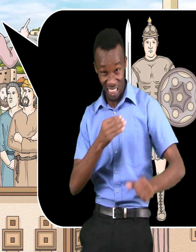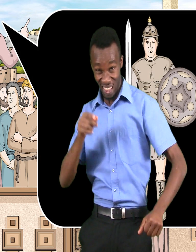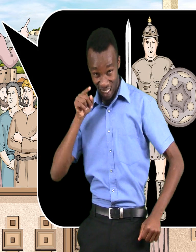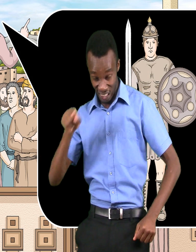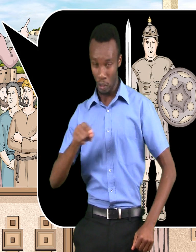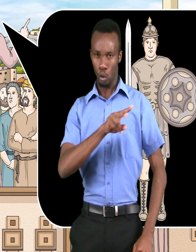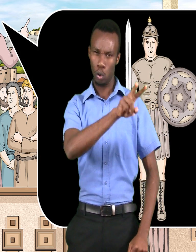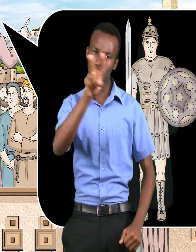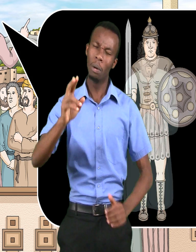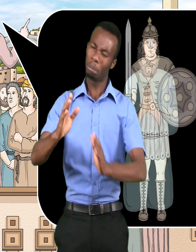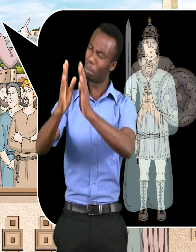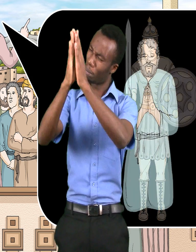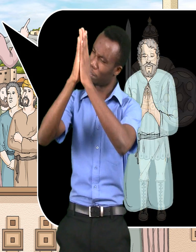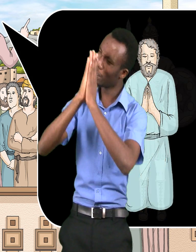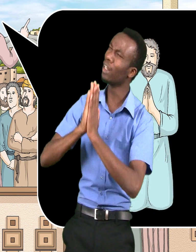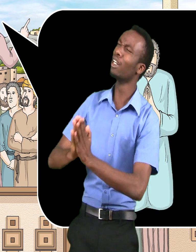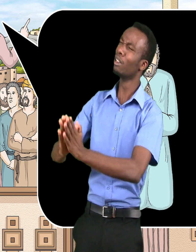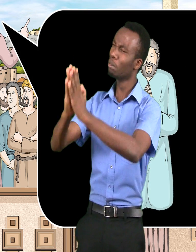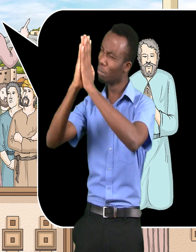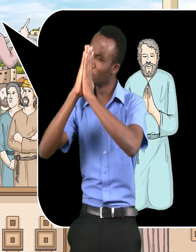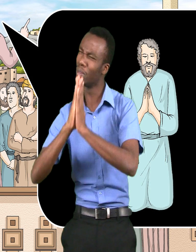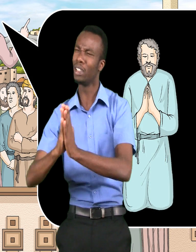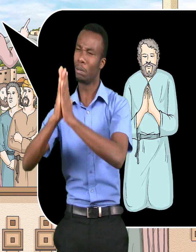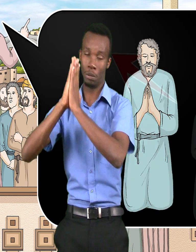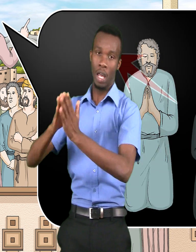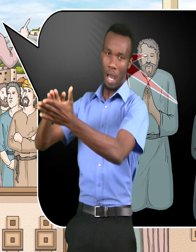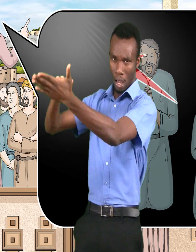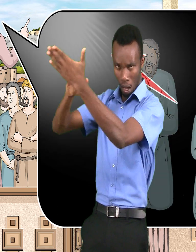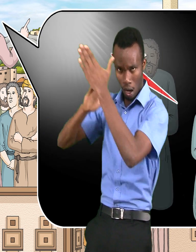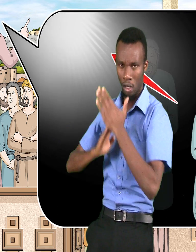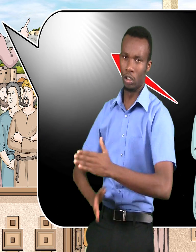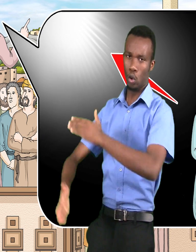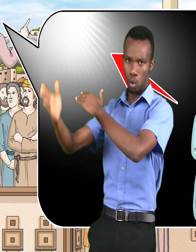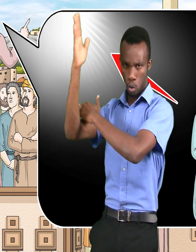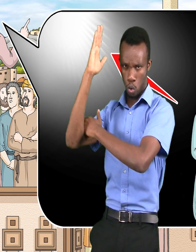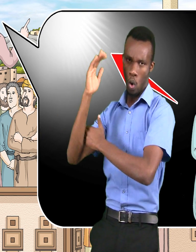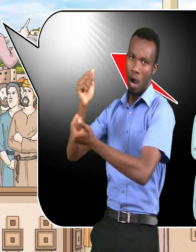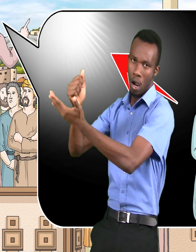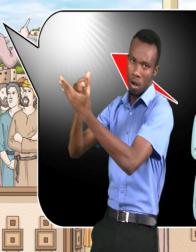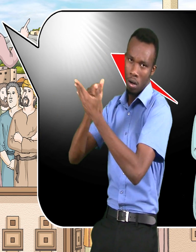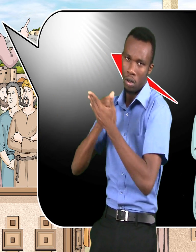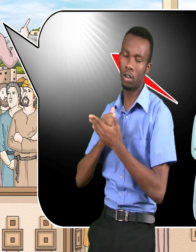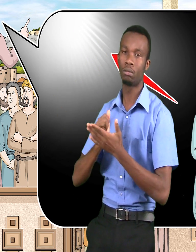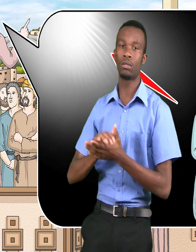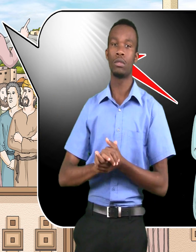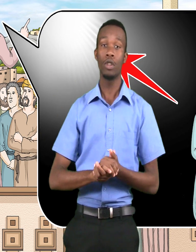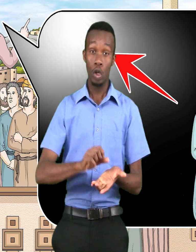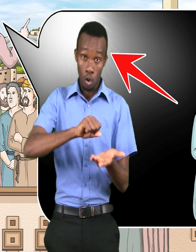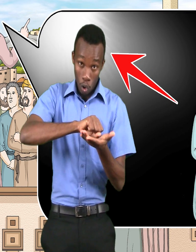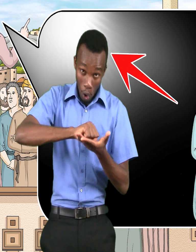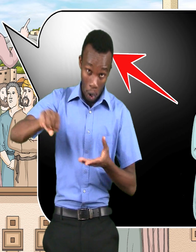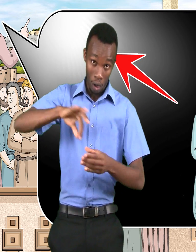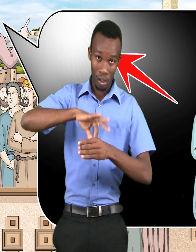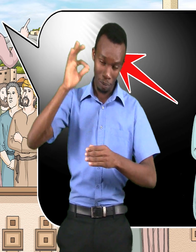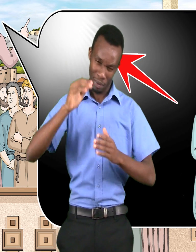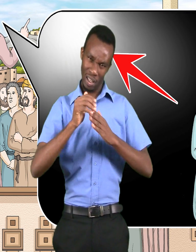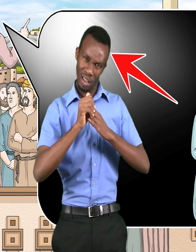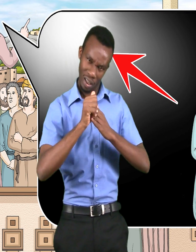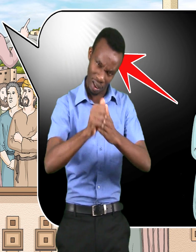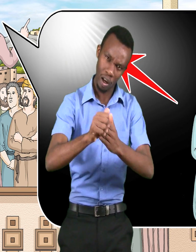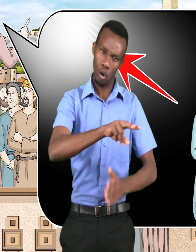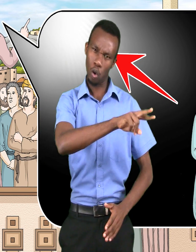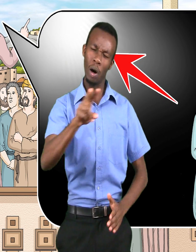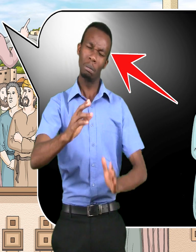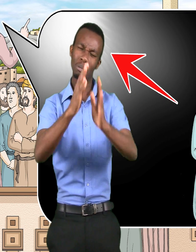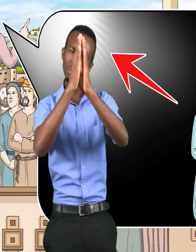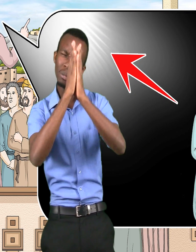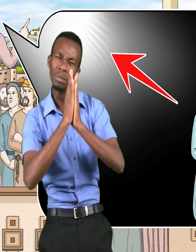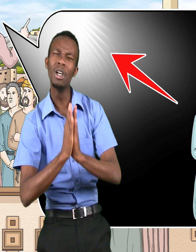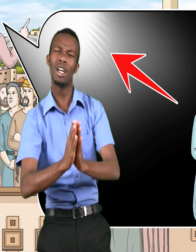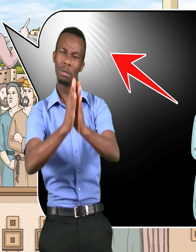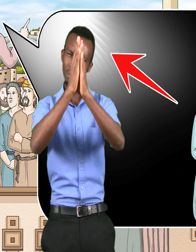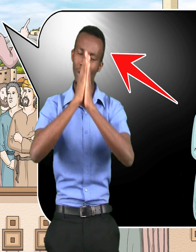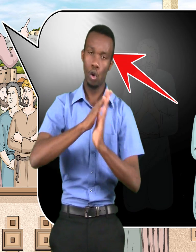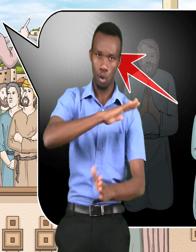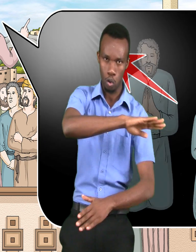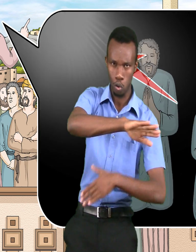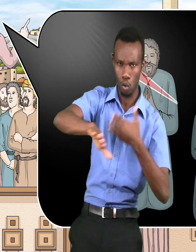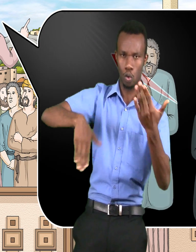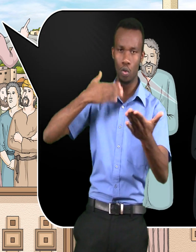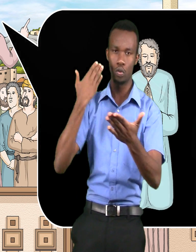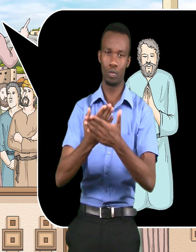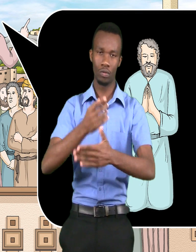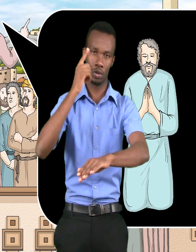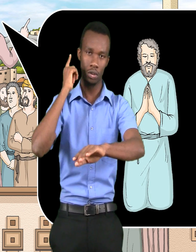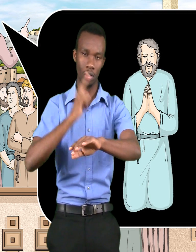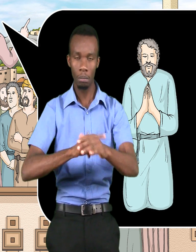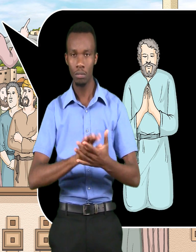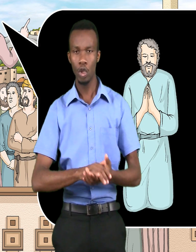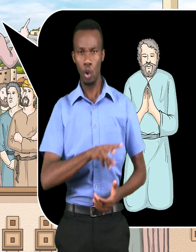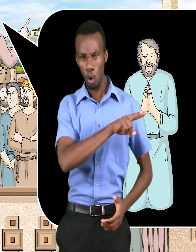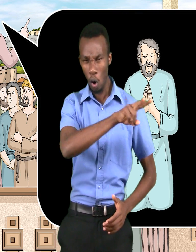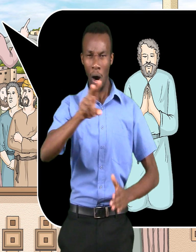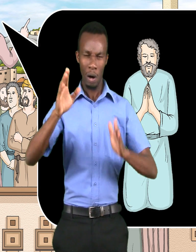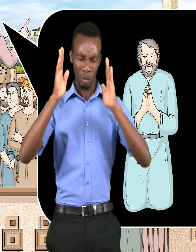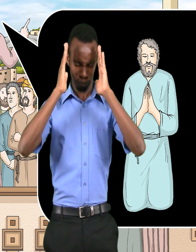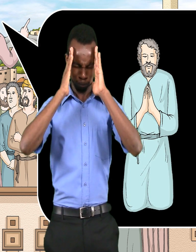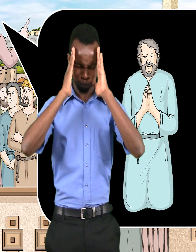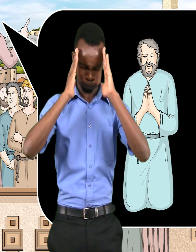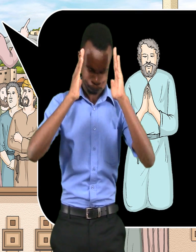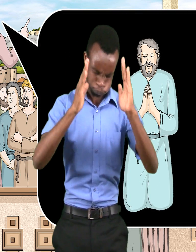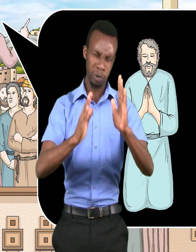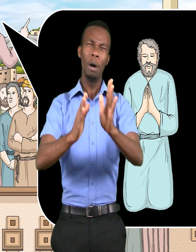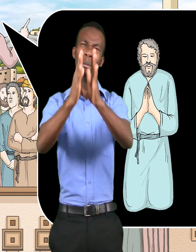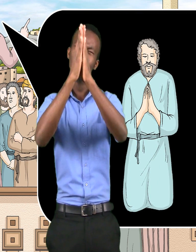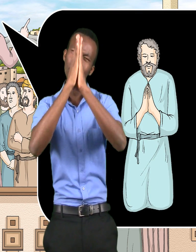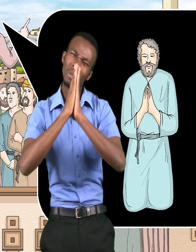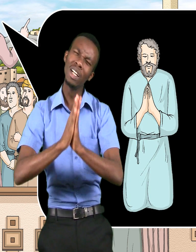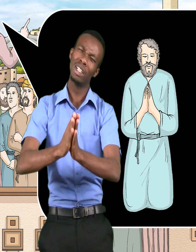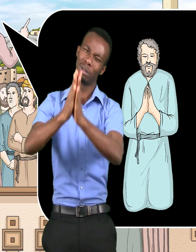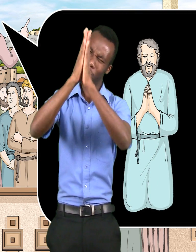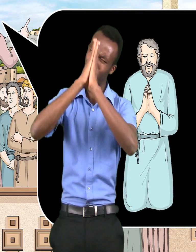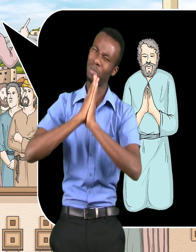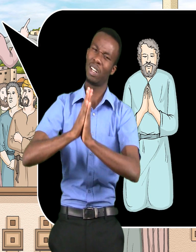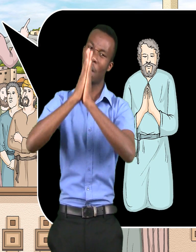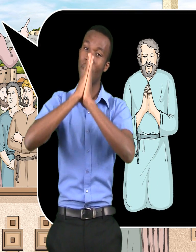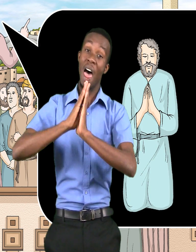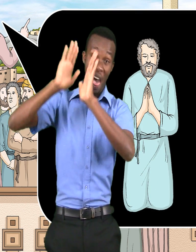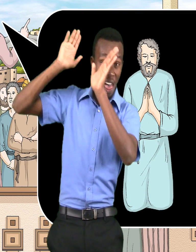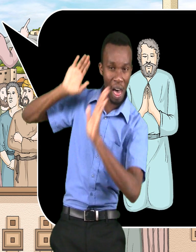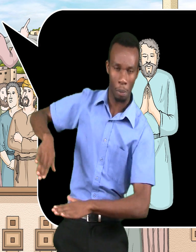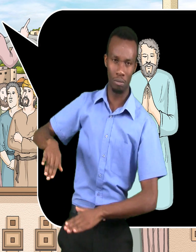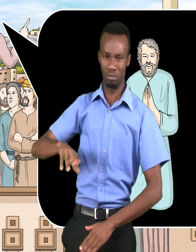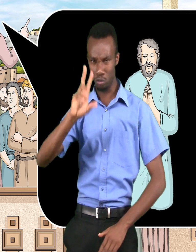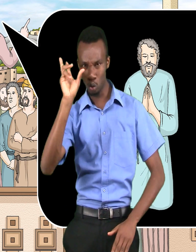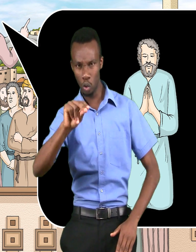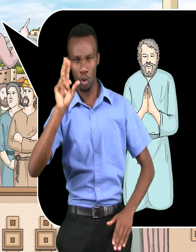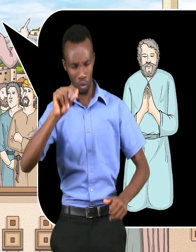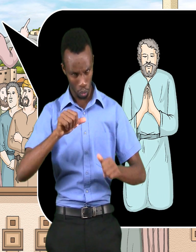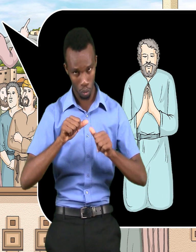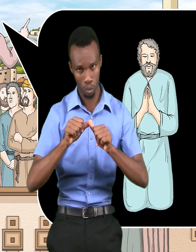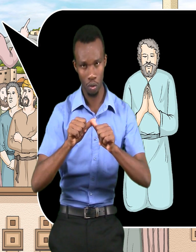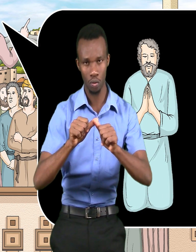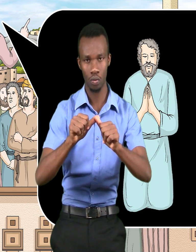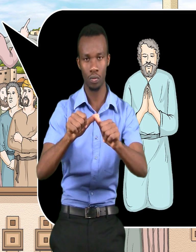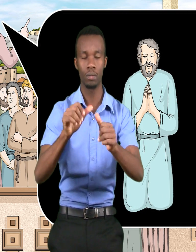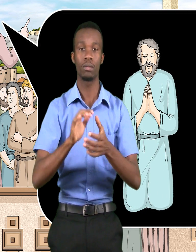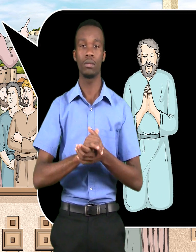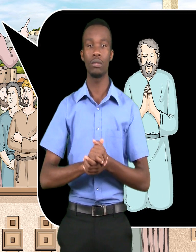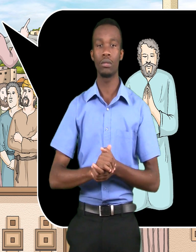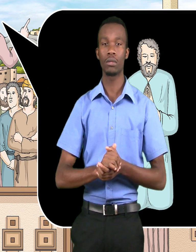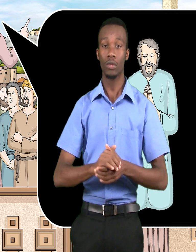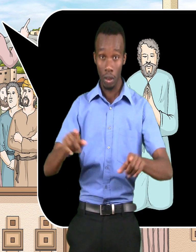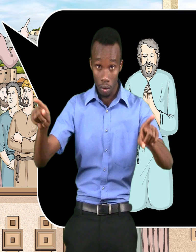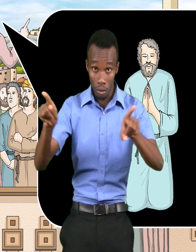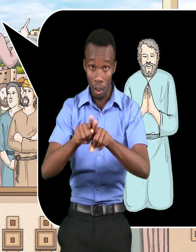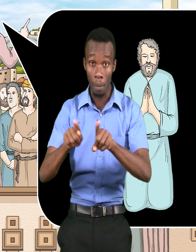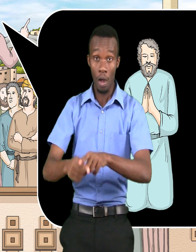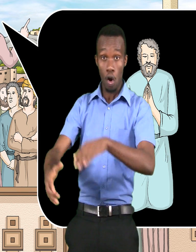Pray in the Spirit at all times, with every kind of prayer and petition.